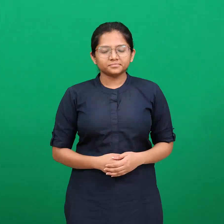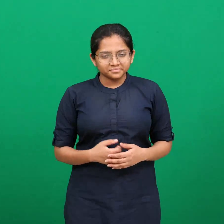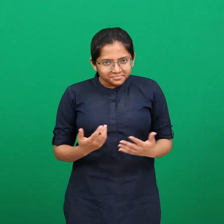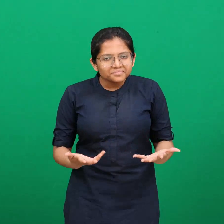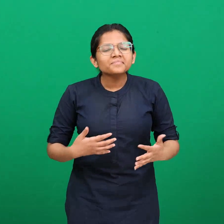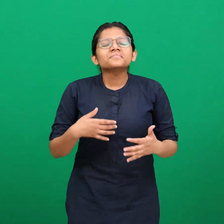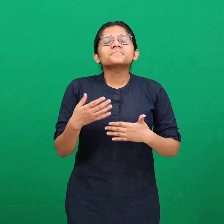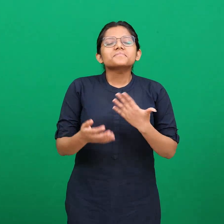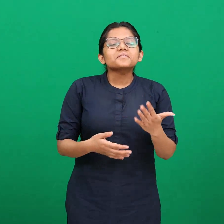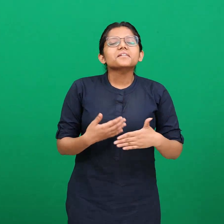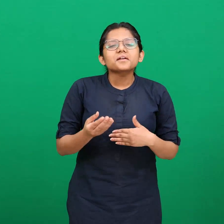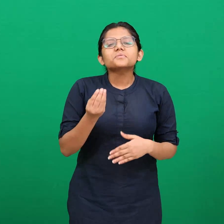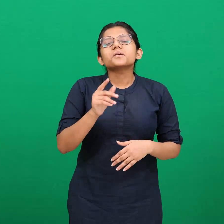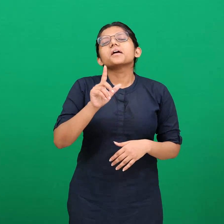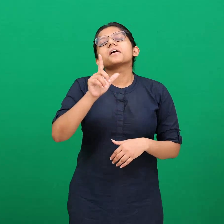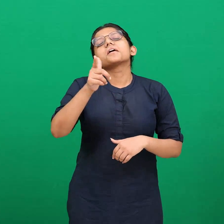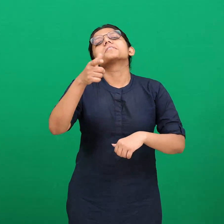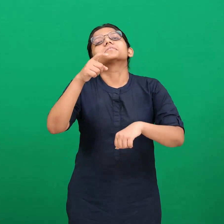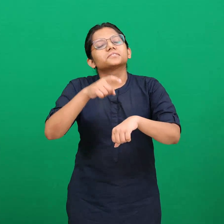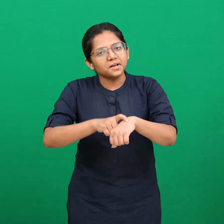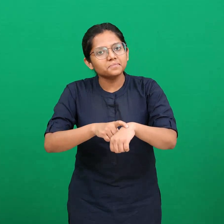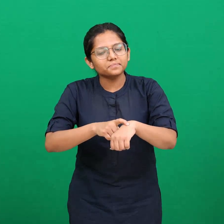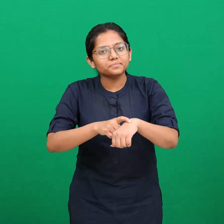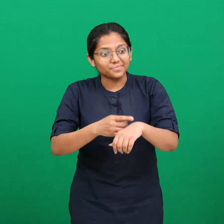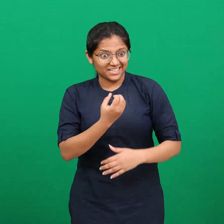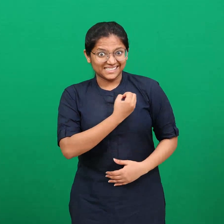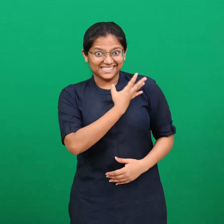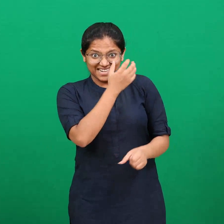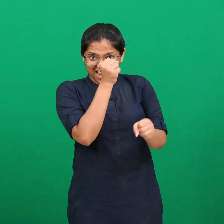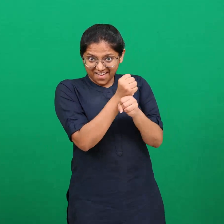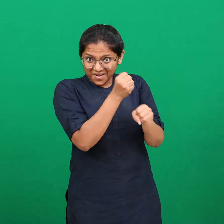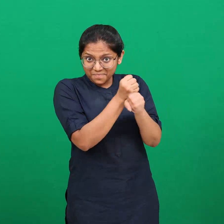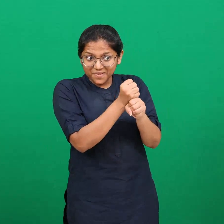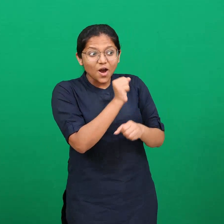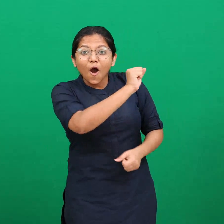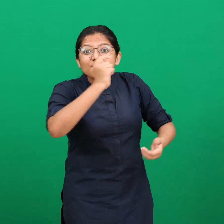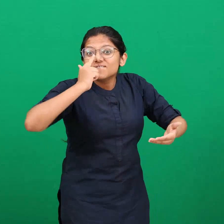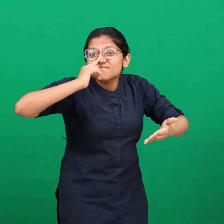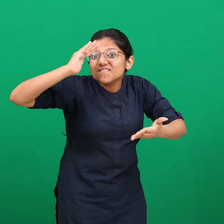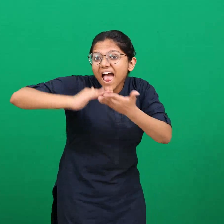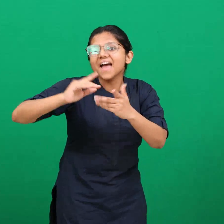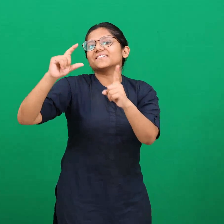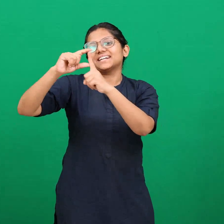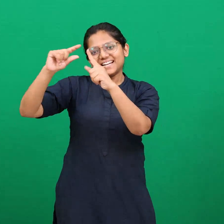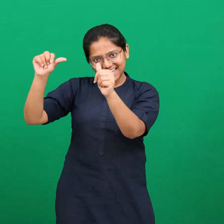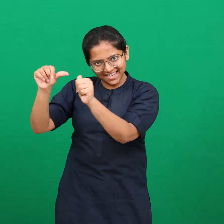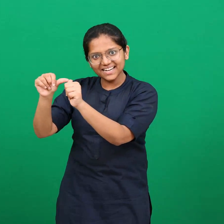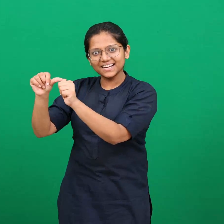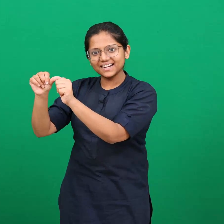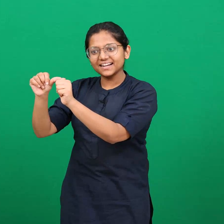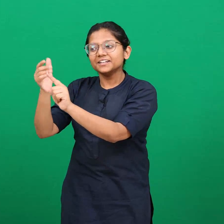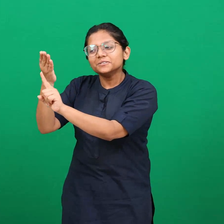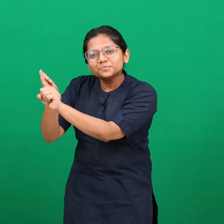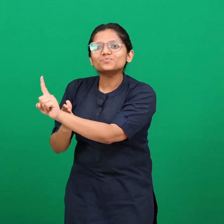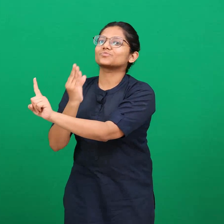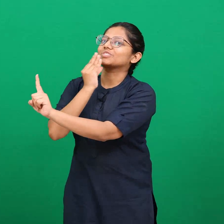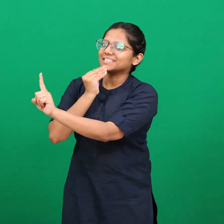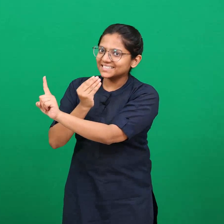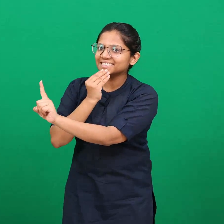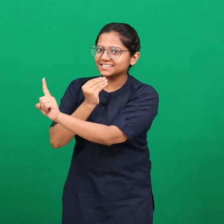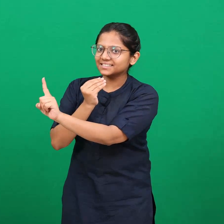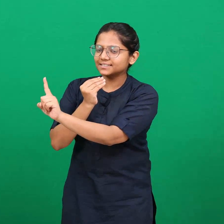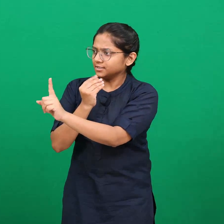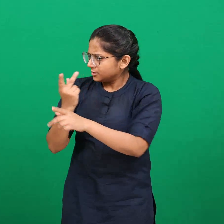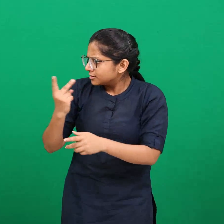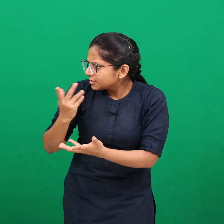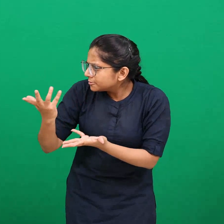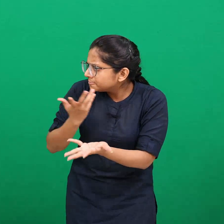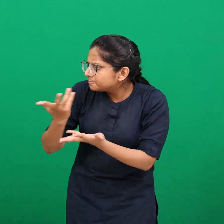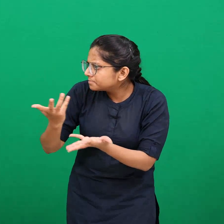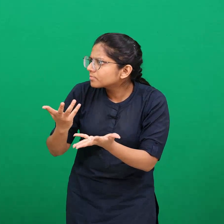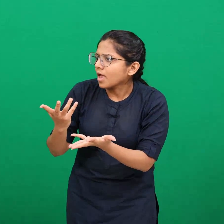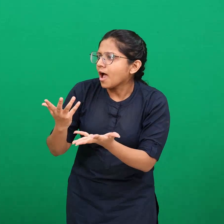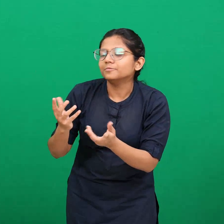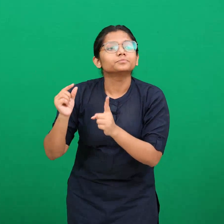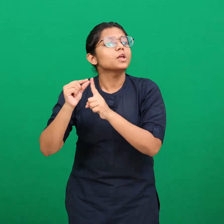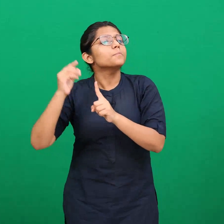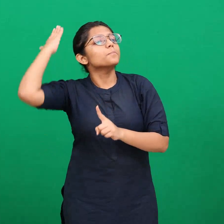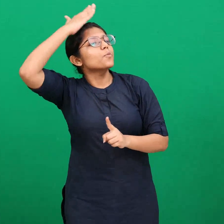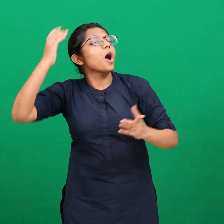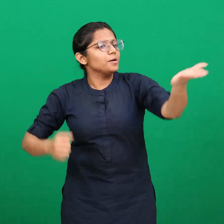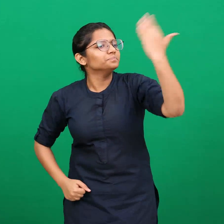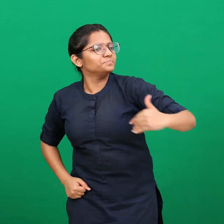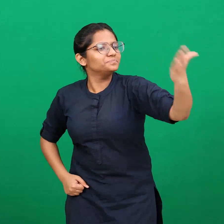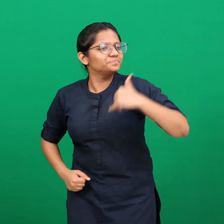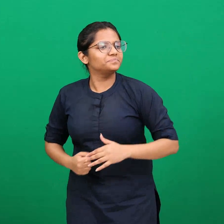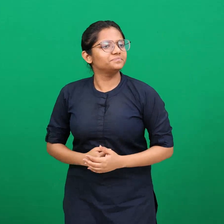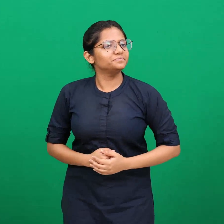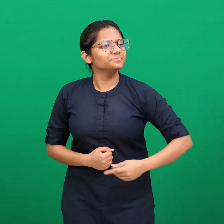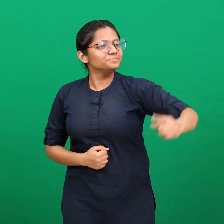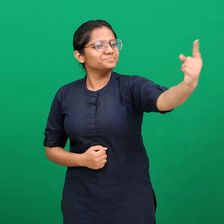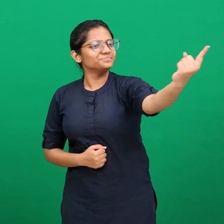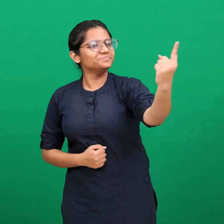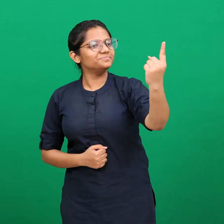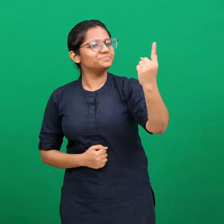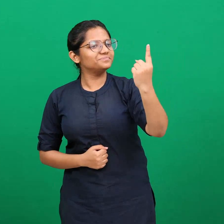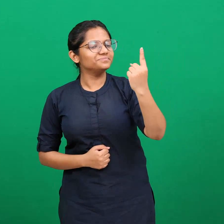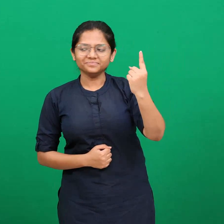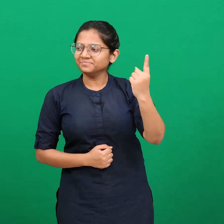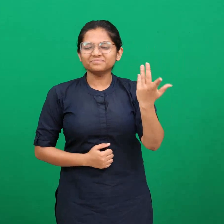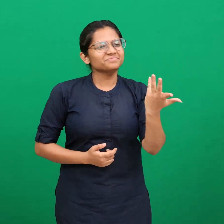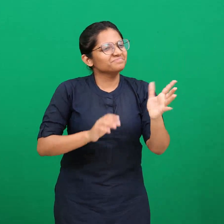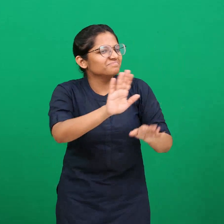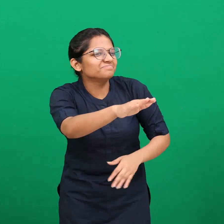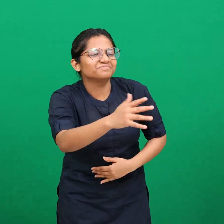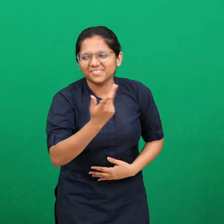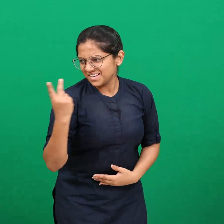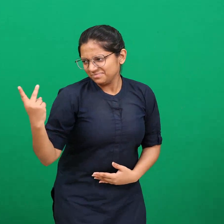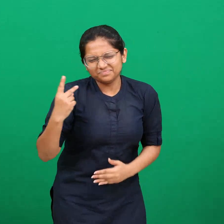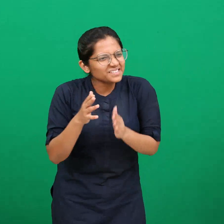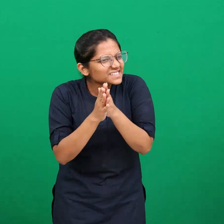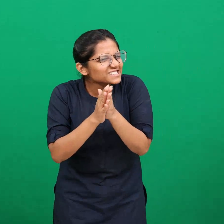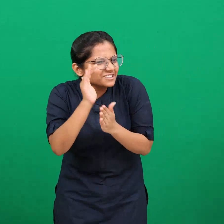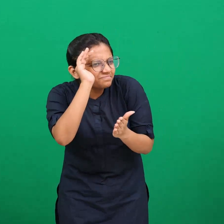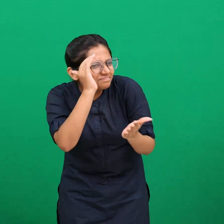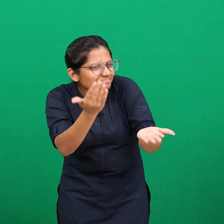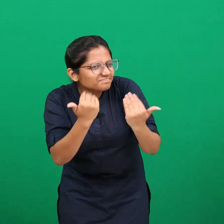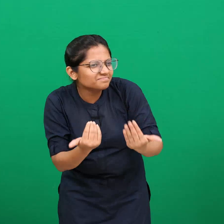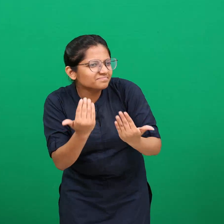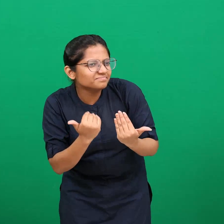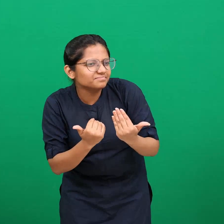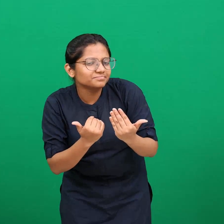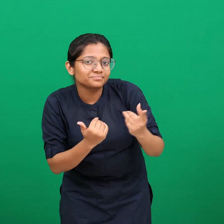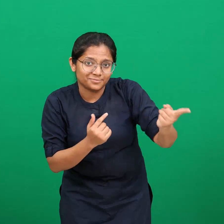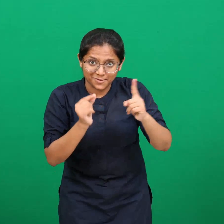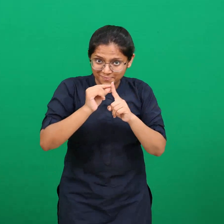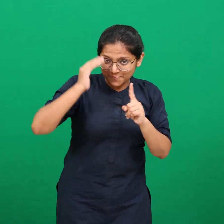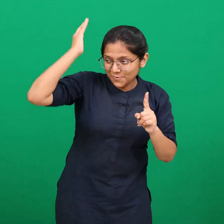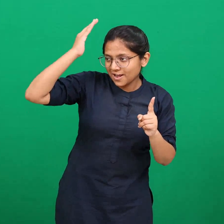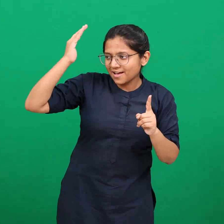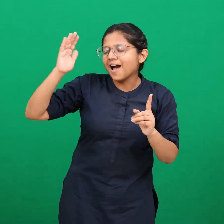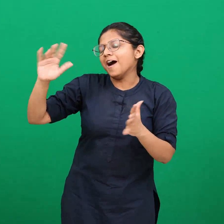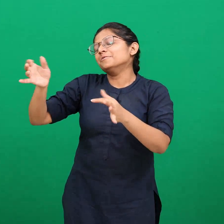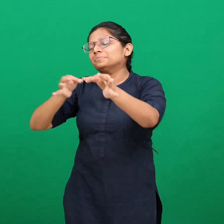After several days, Felix returned with his wife Drusilla, who was a Jewess.